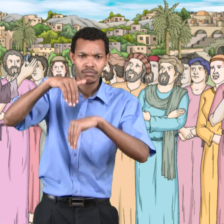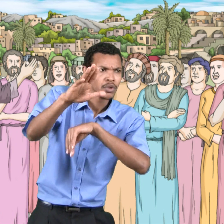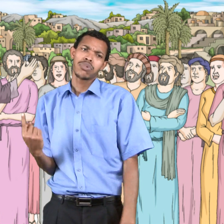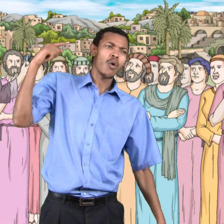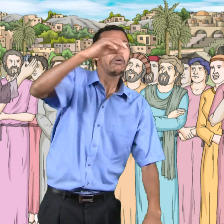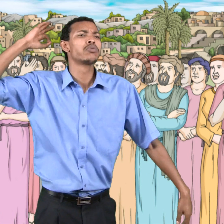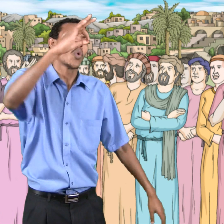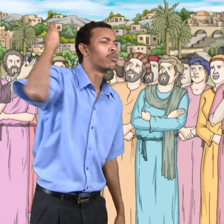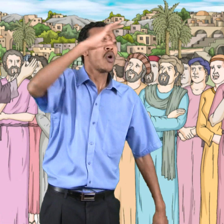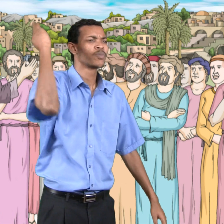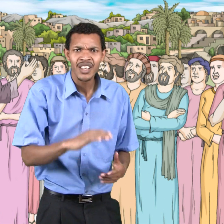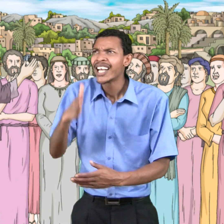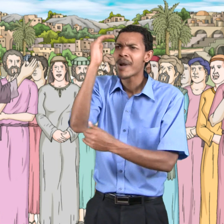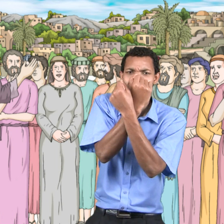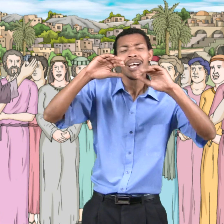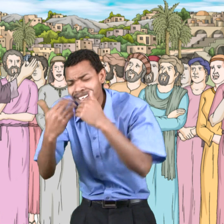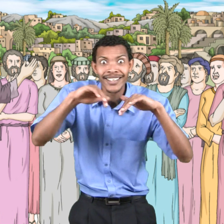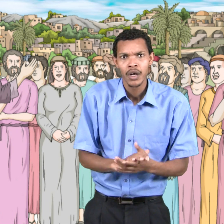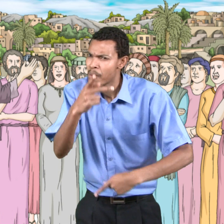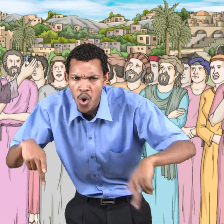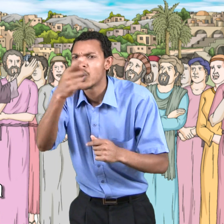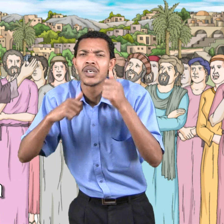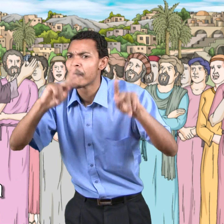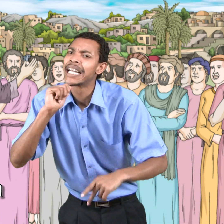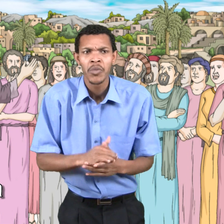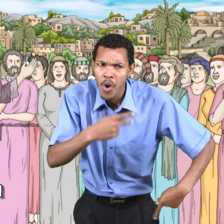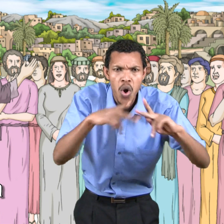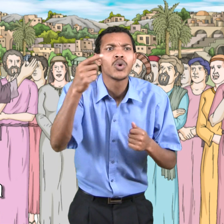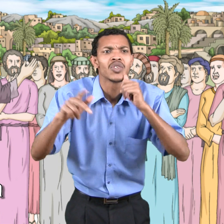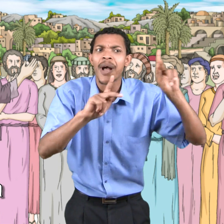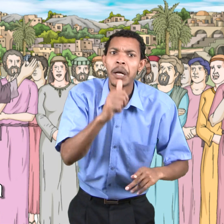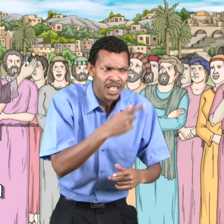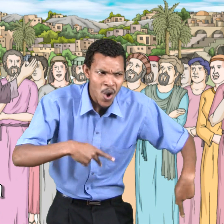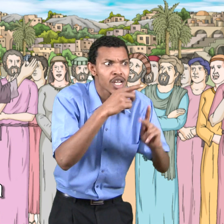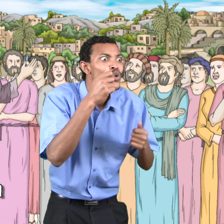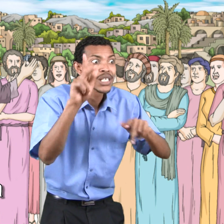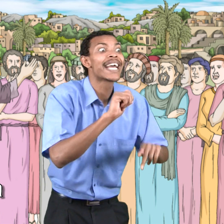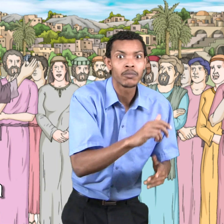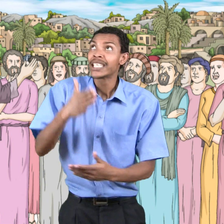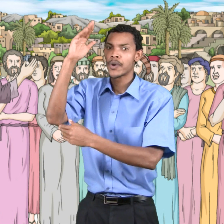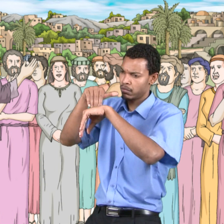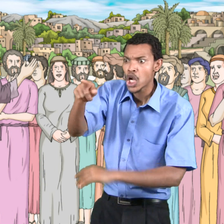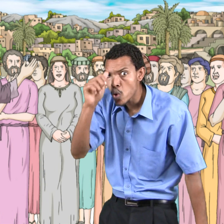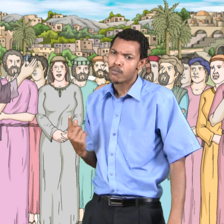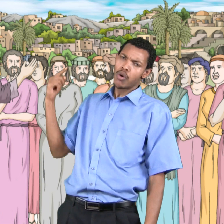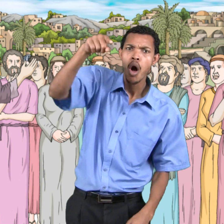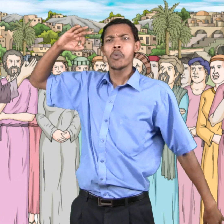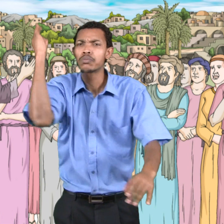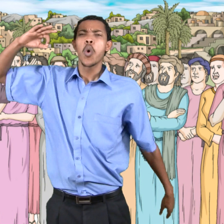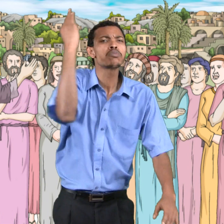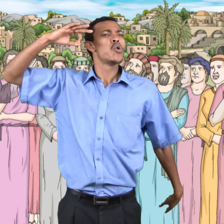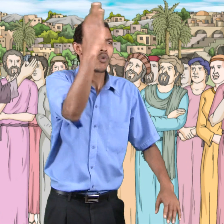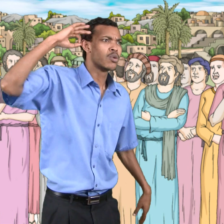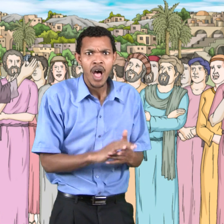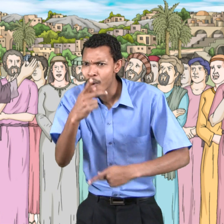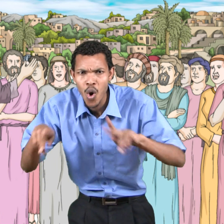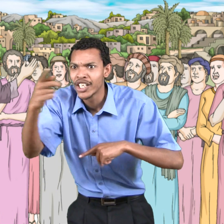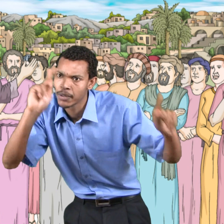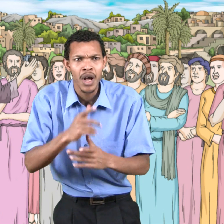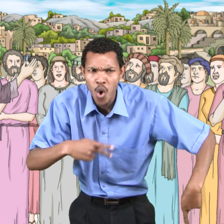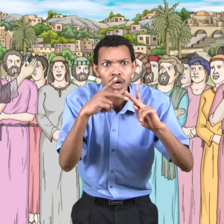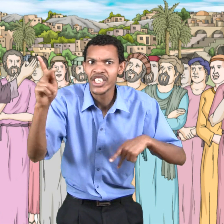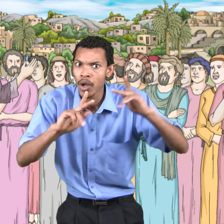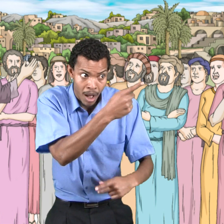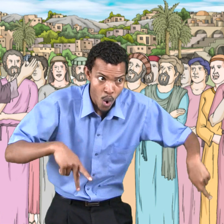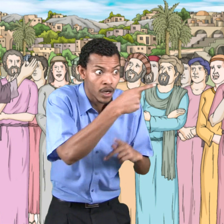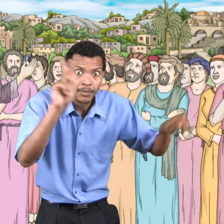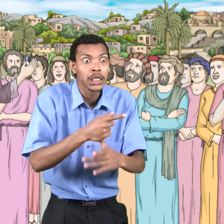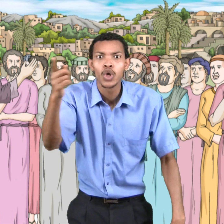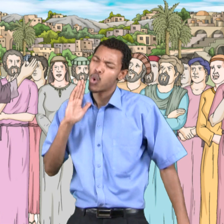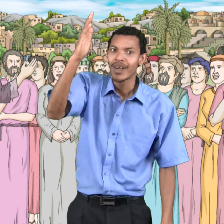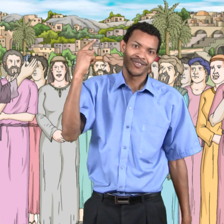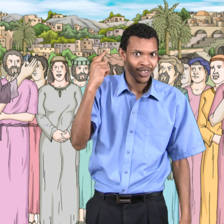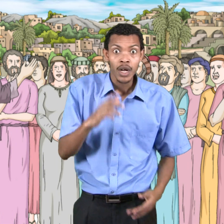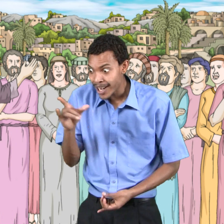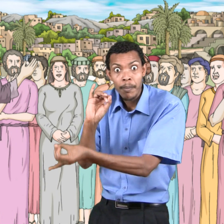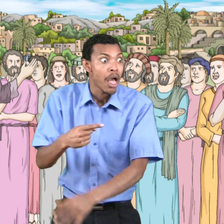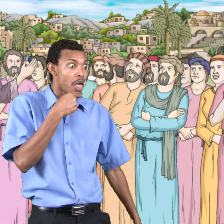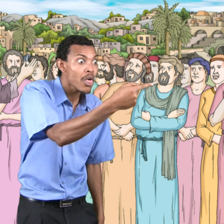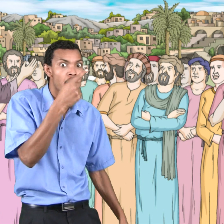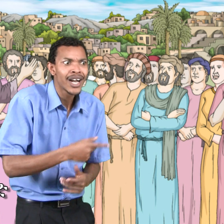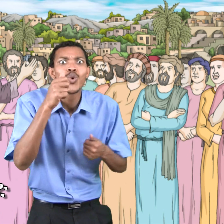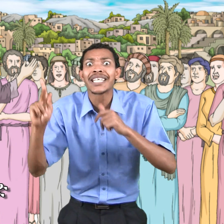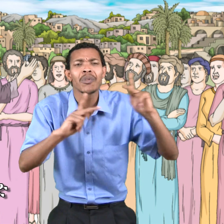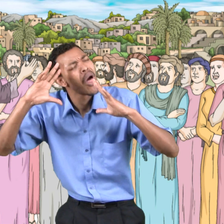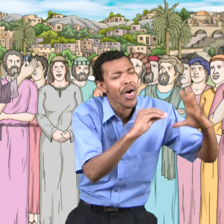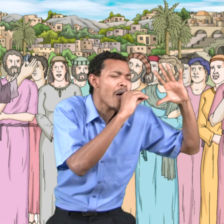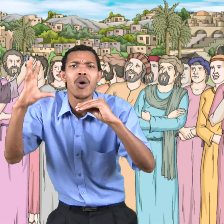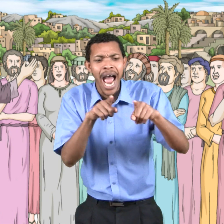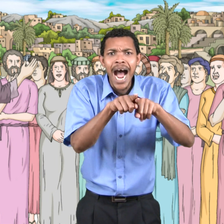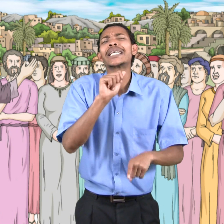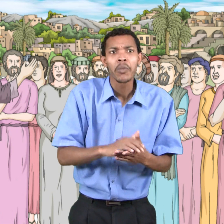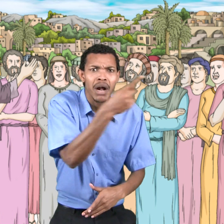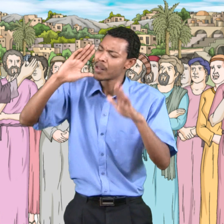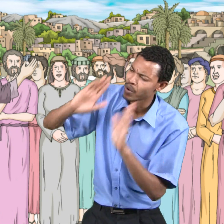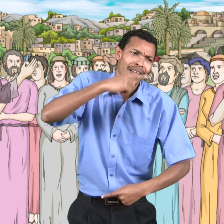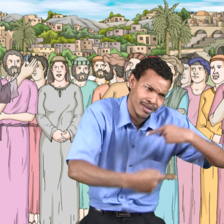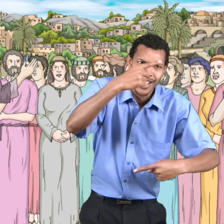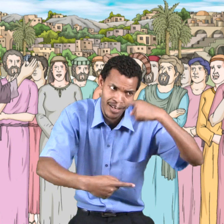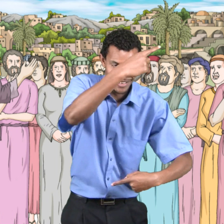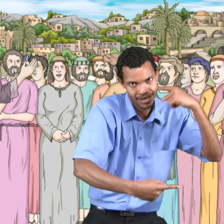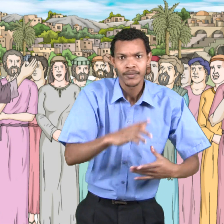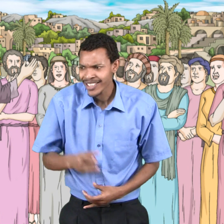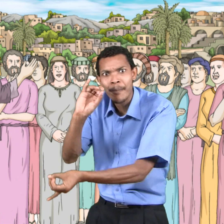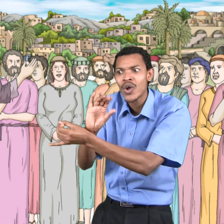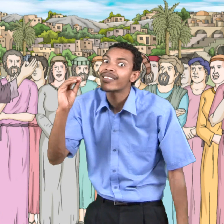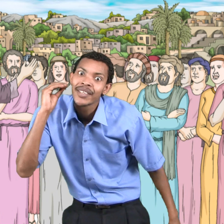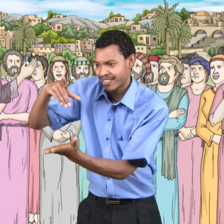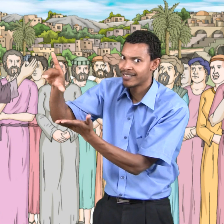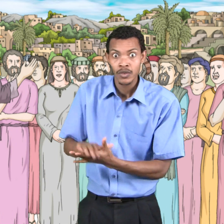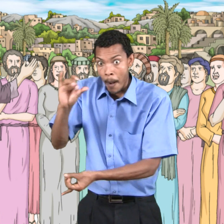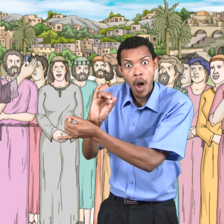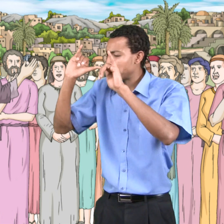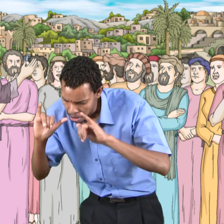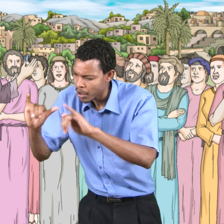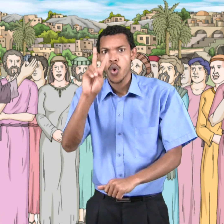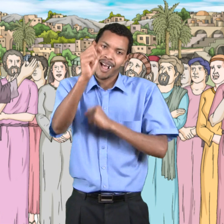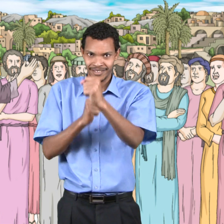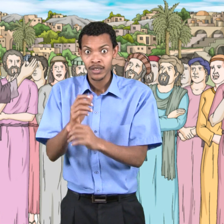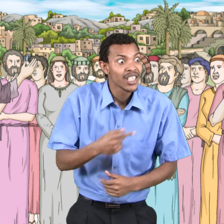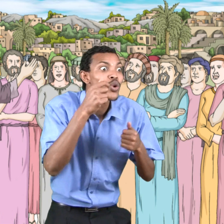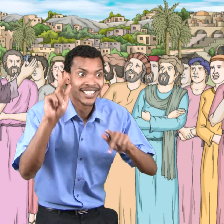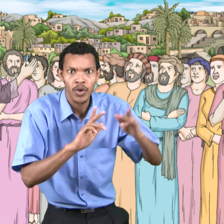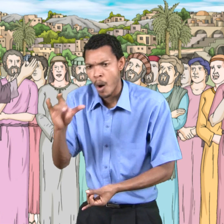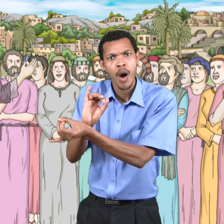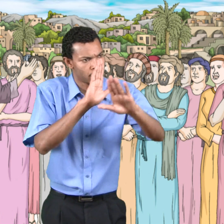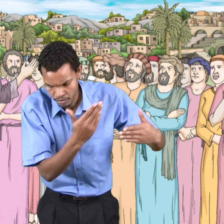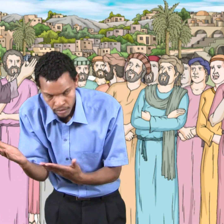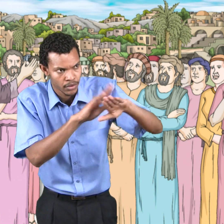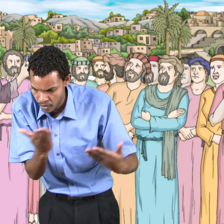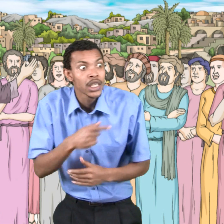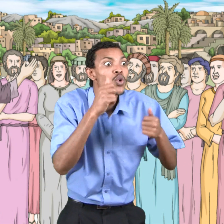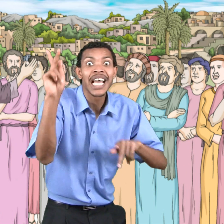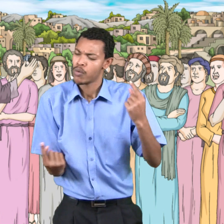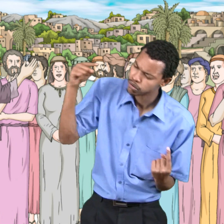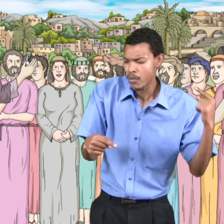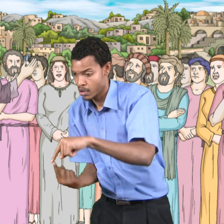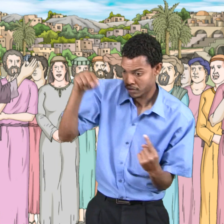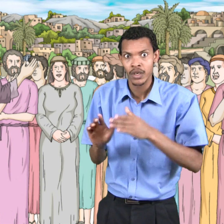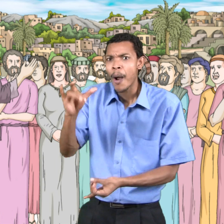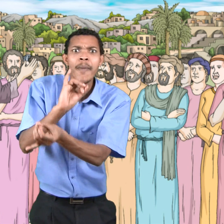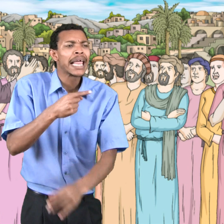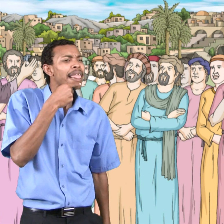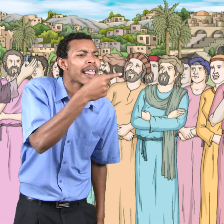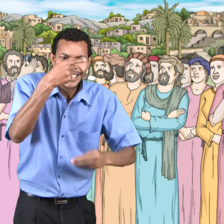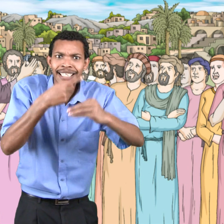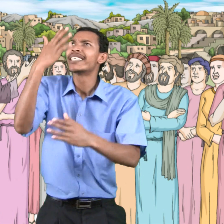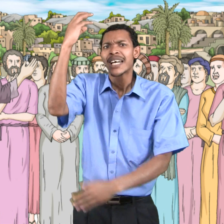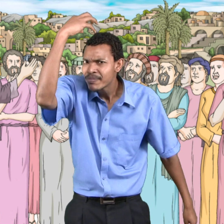Otherwise they might see with their eyes, hear with their ears, understand with their hearts, and turn, and I would heal them.’ Be advised, therefore, that God’s salvation has been sent to the Gentiles, and they will listen!”